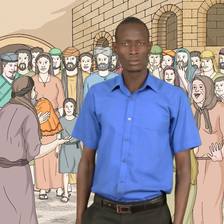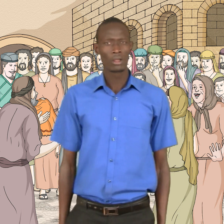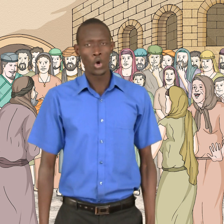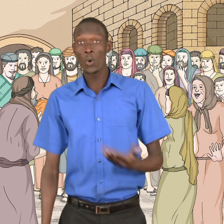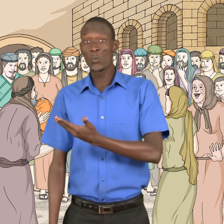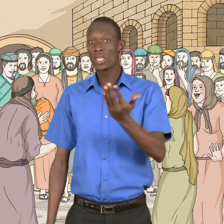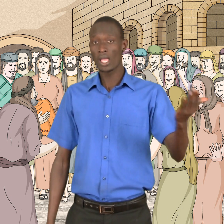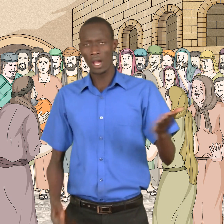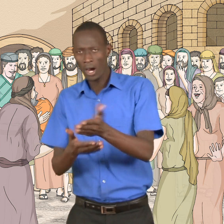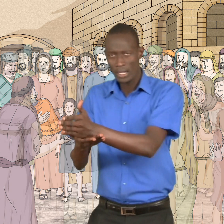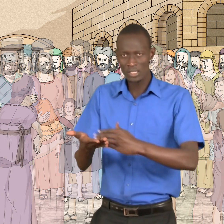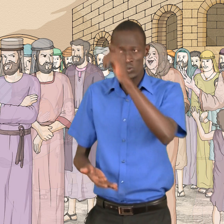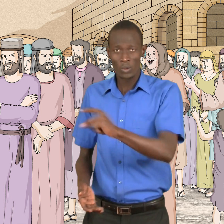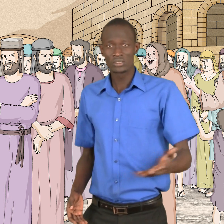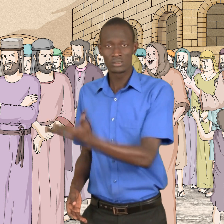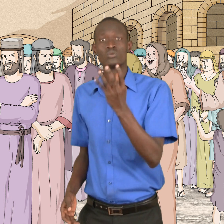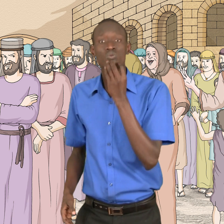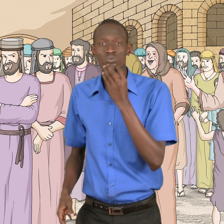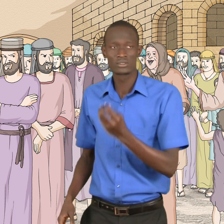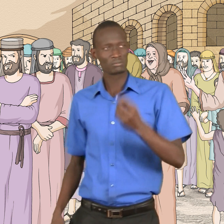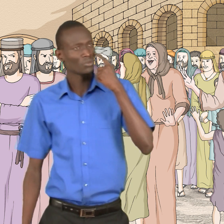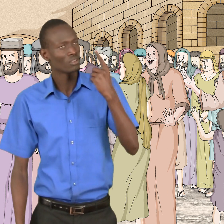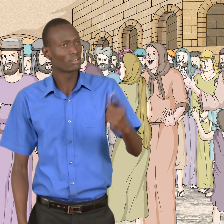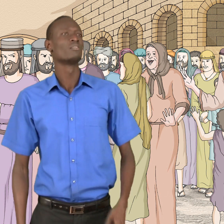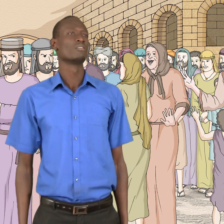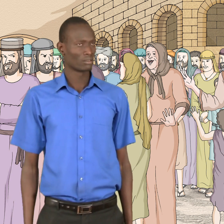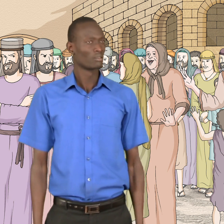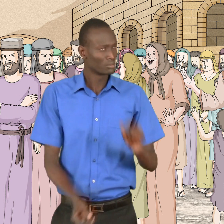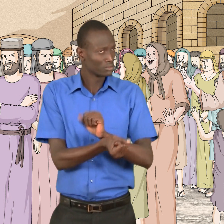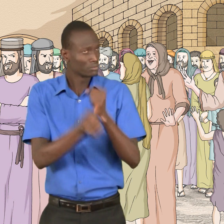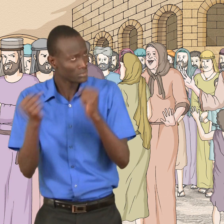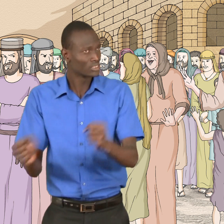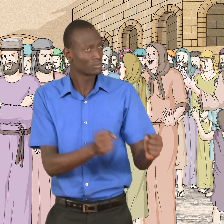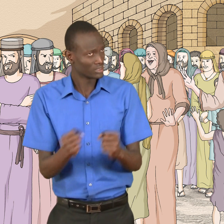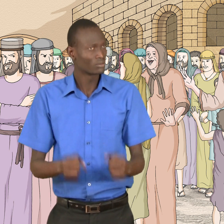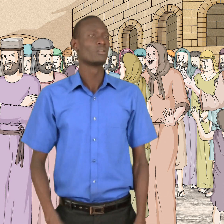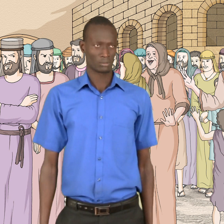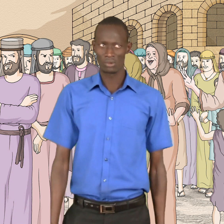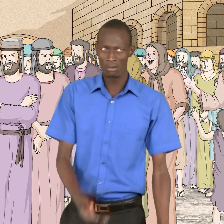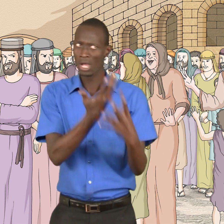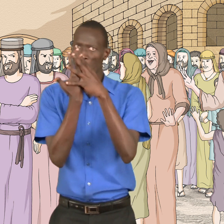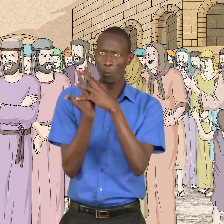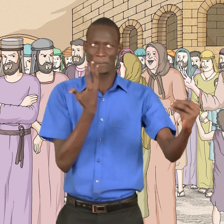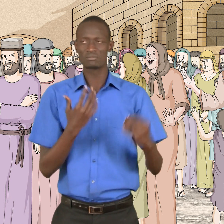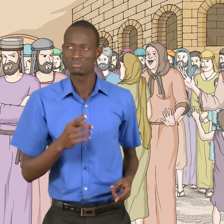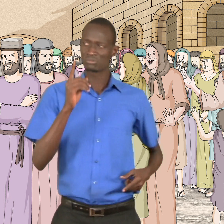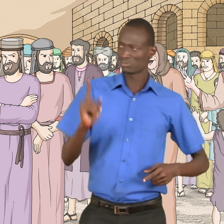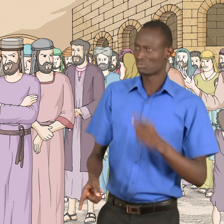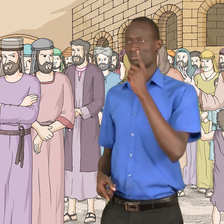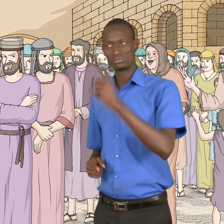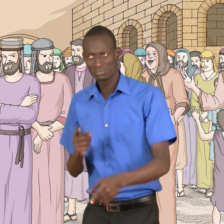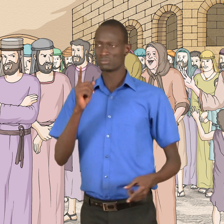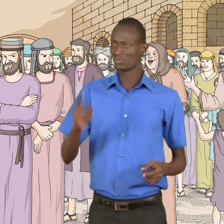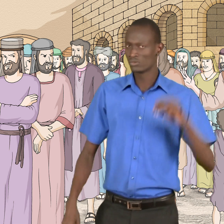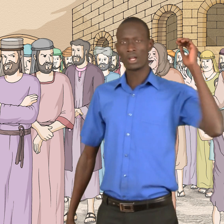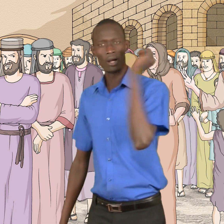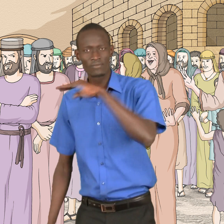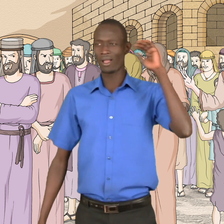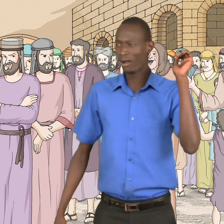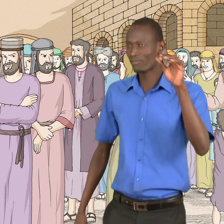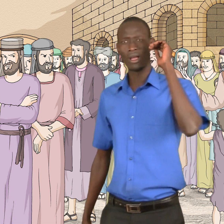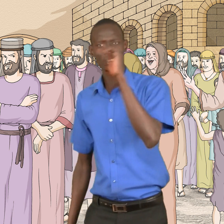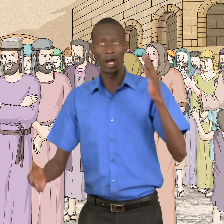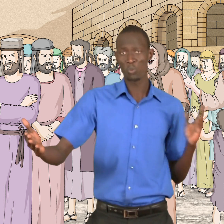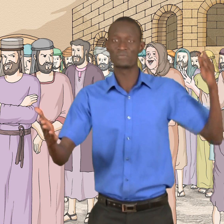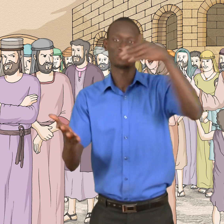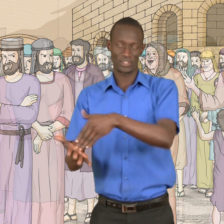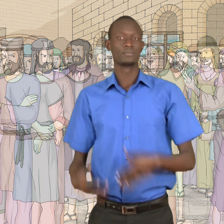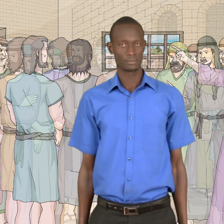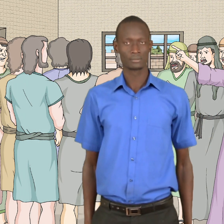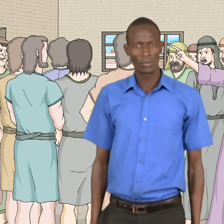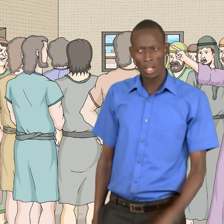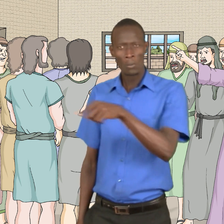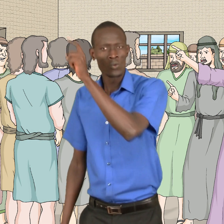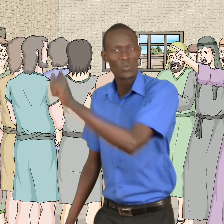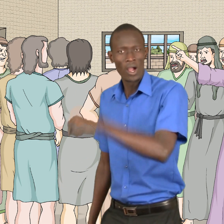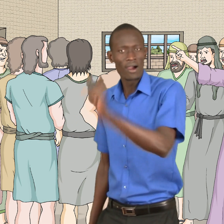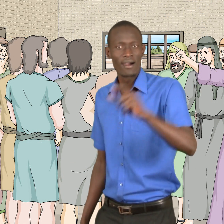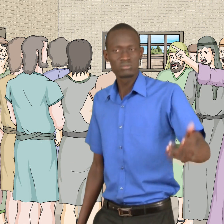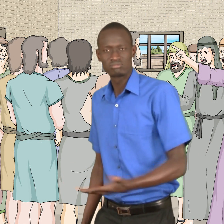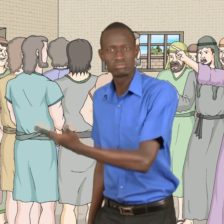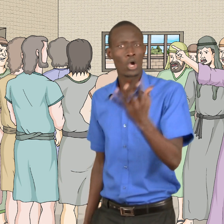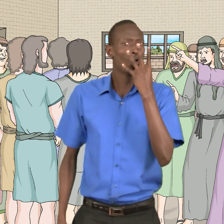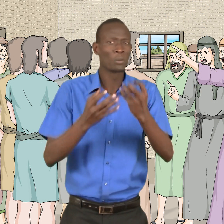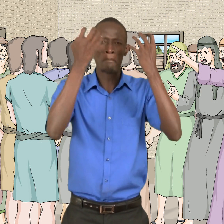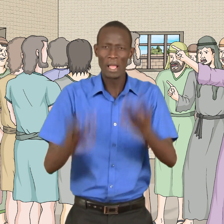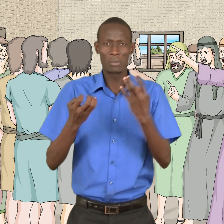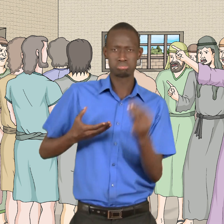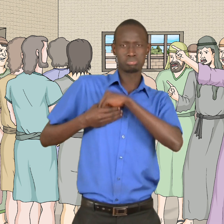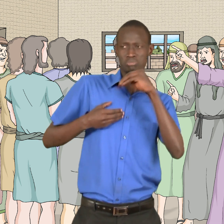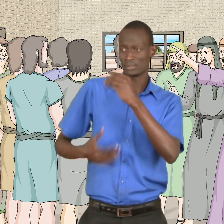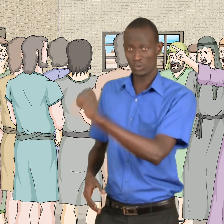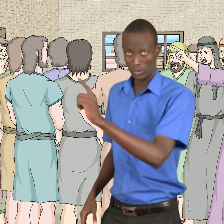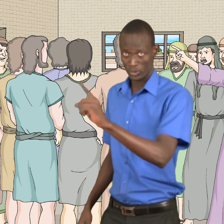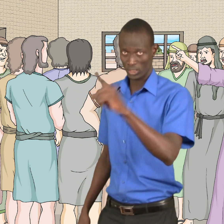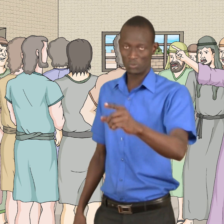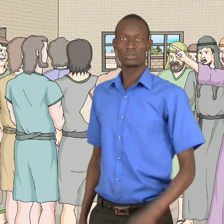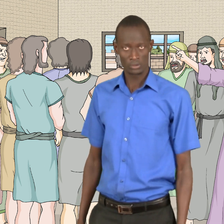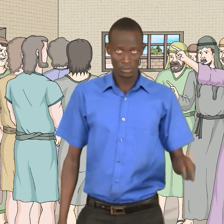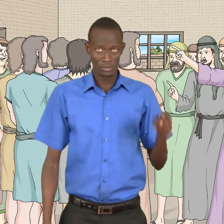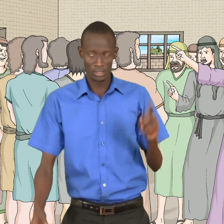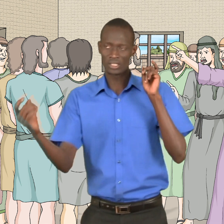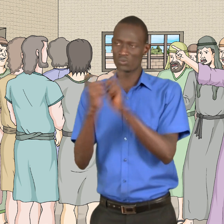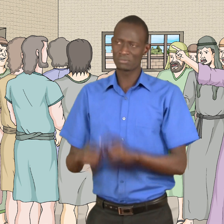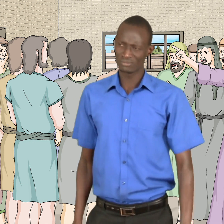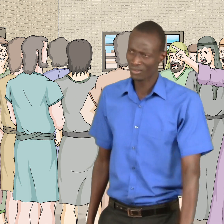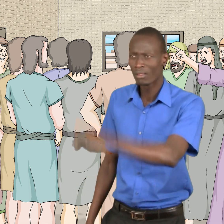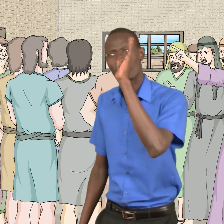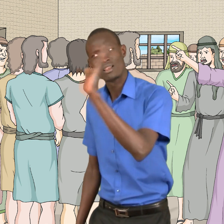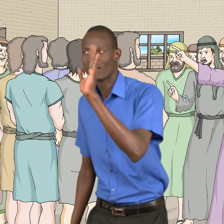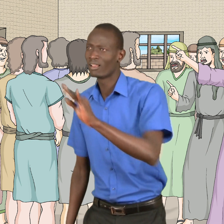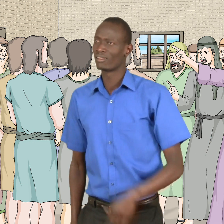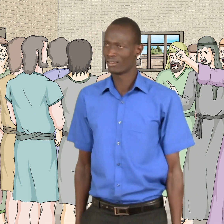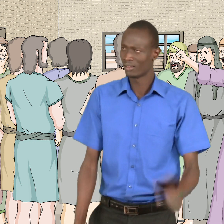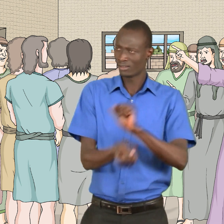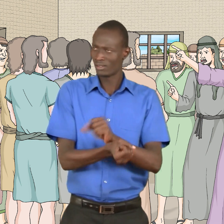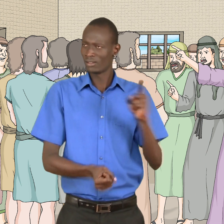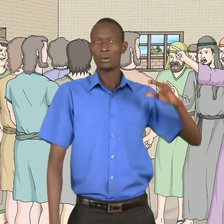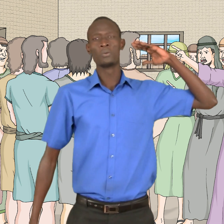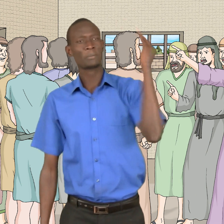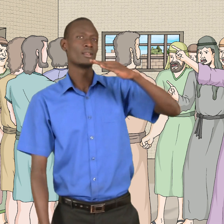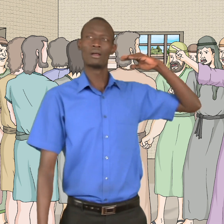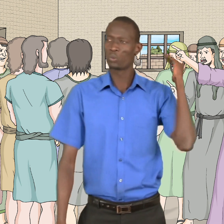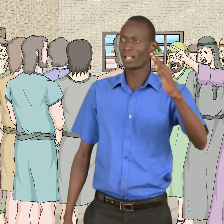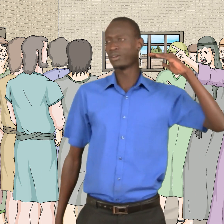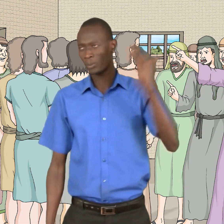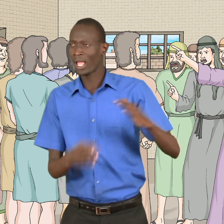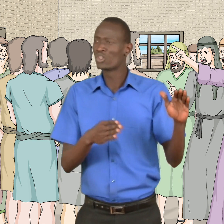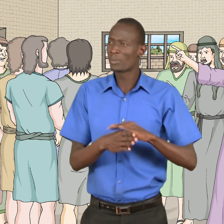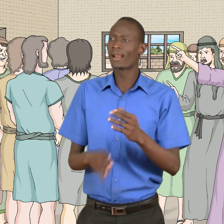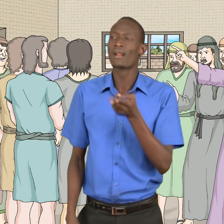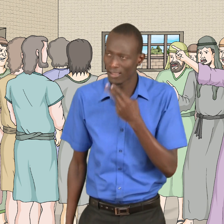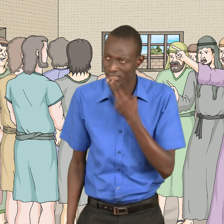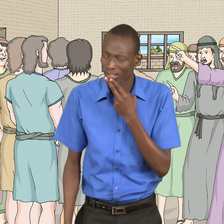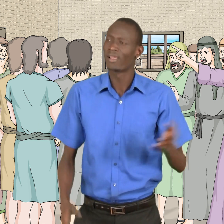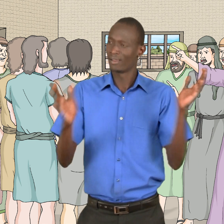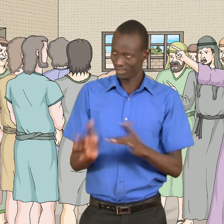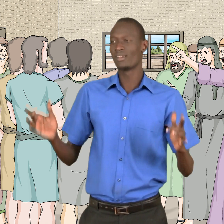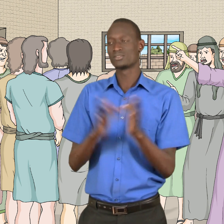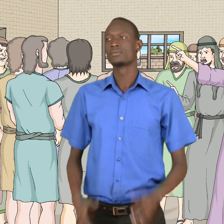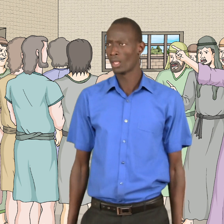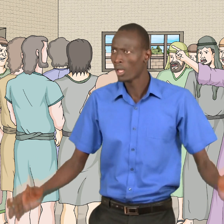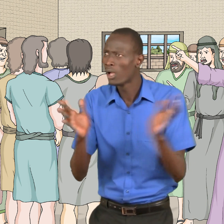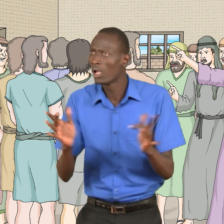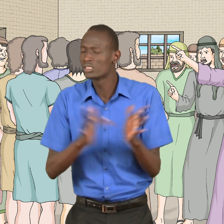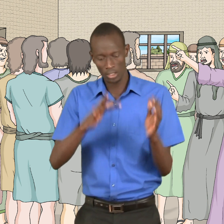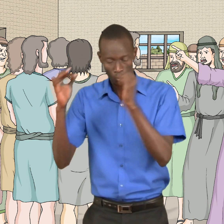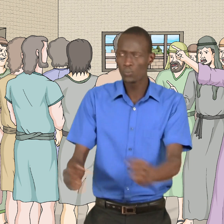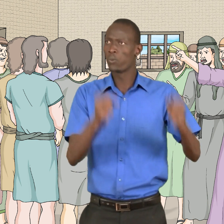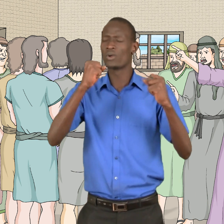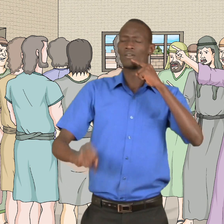Now there were some itinerant Jewish exorcists who tried to invoke the name of the Lord Jesus over those with evil spirits.